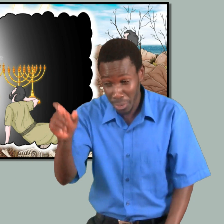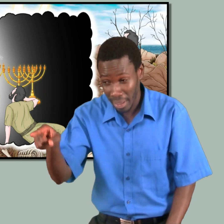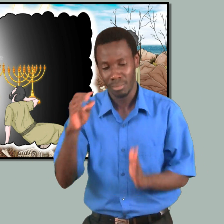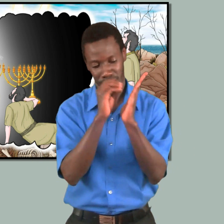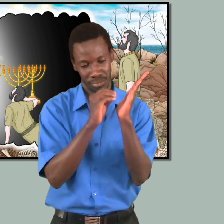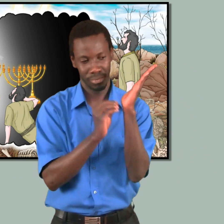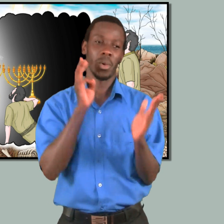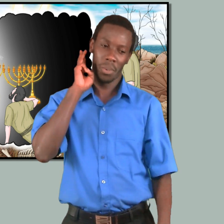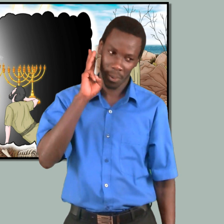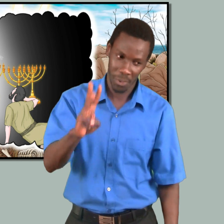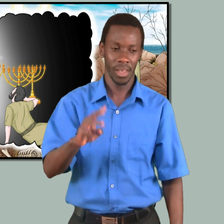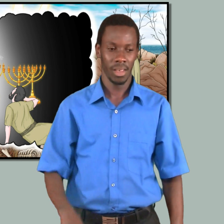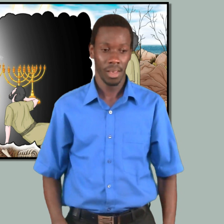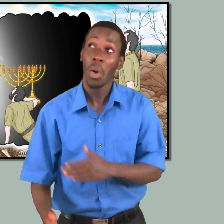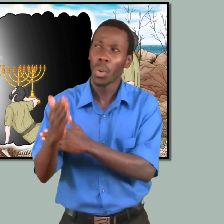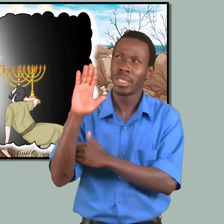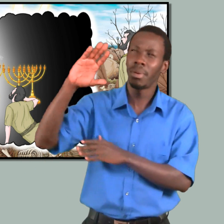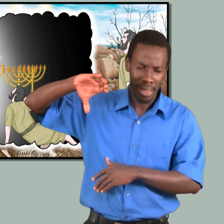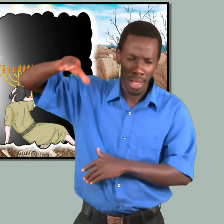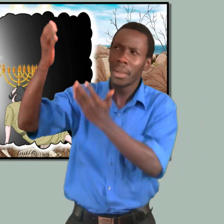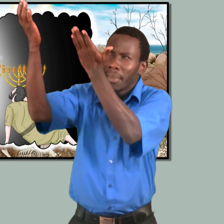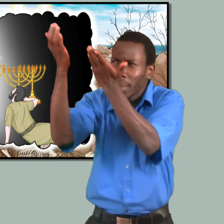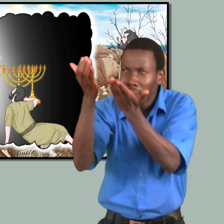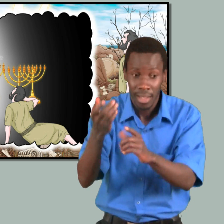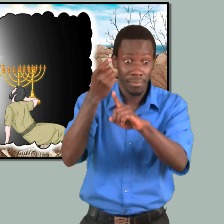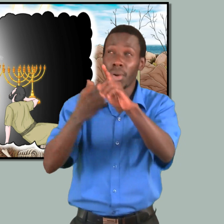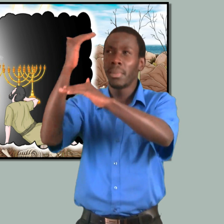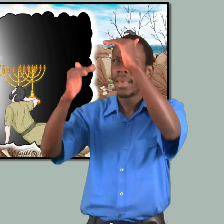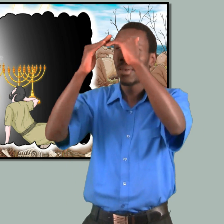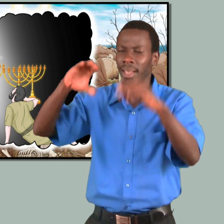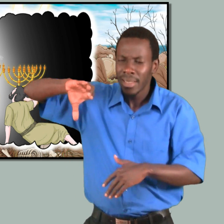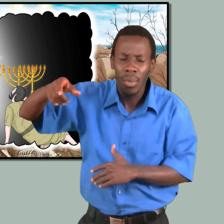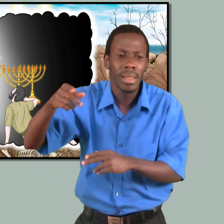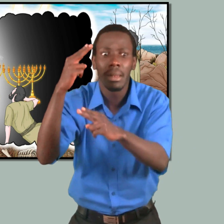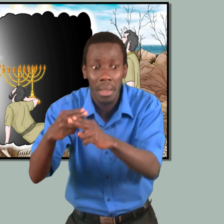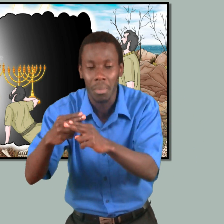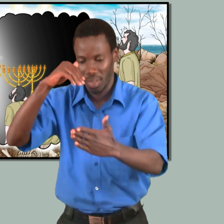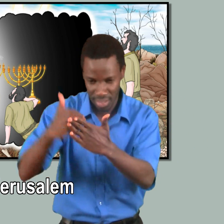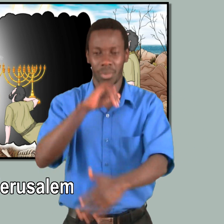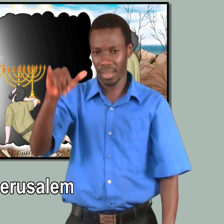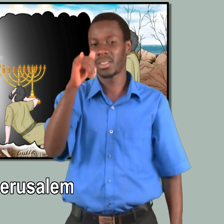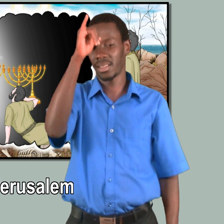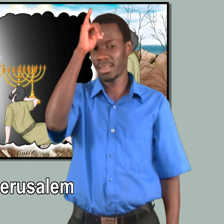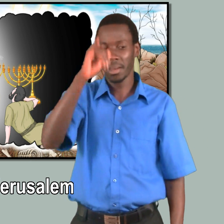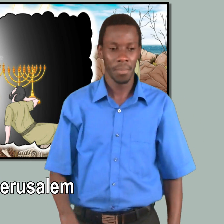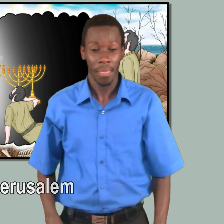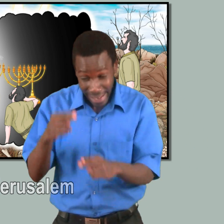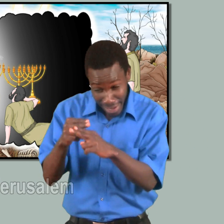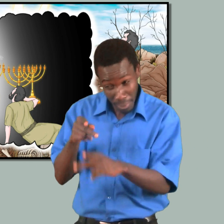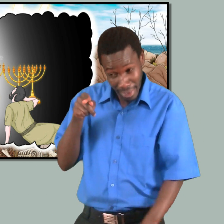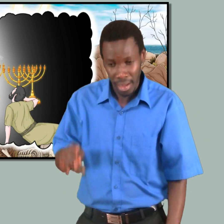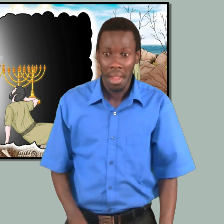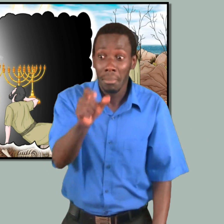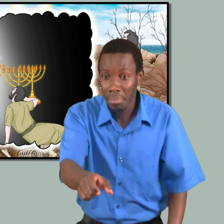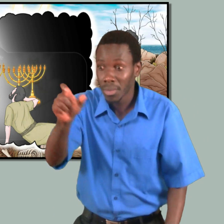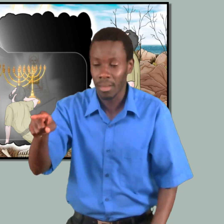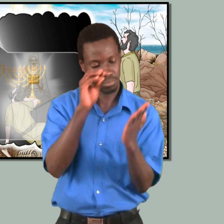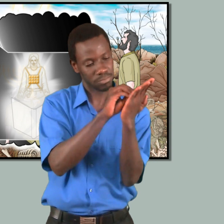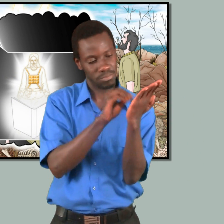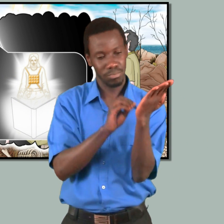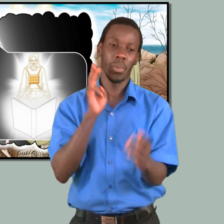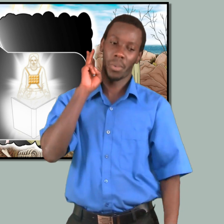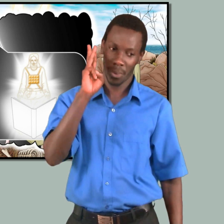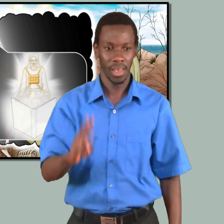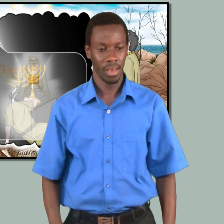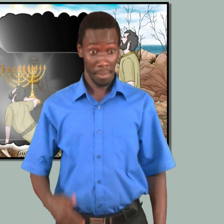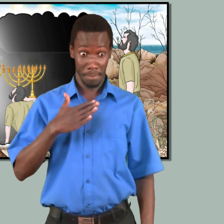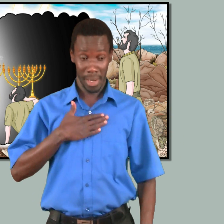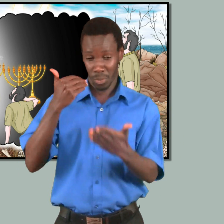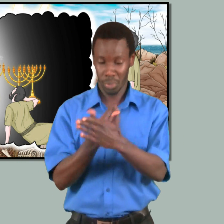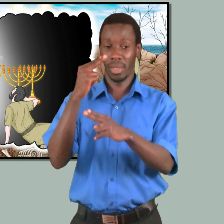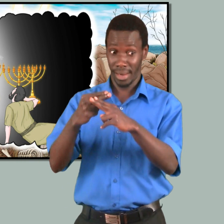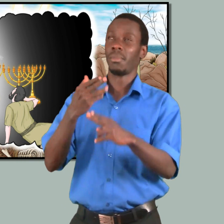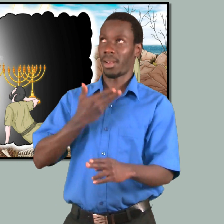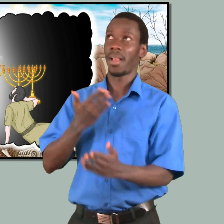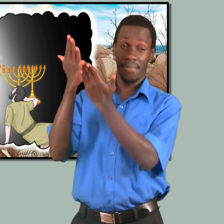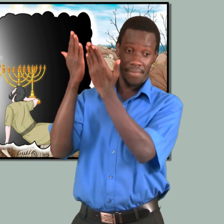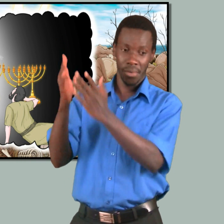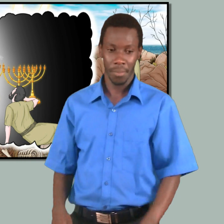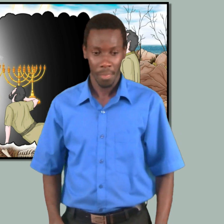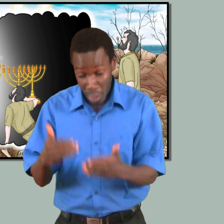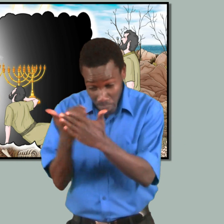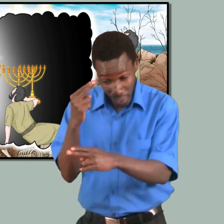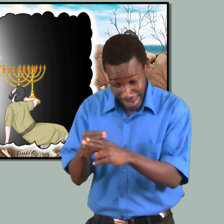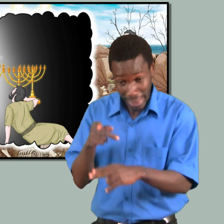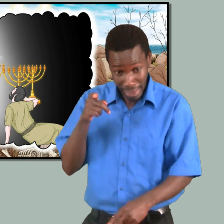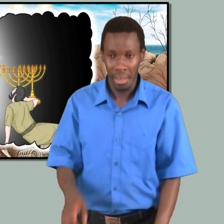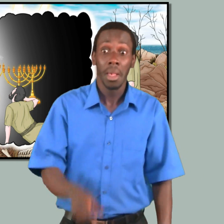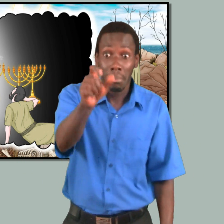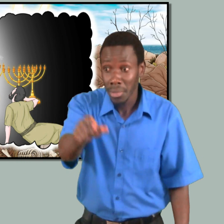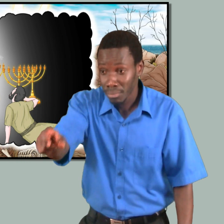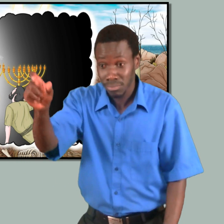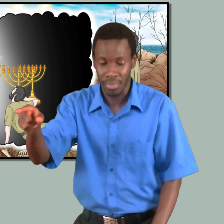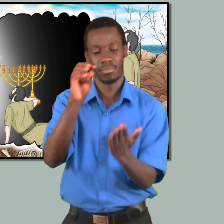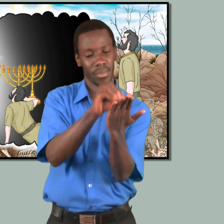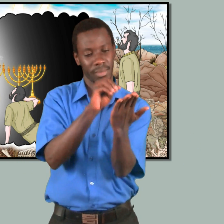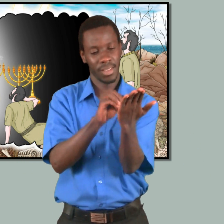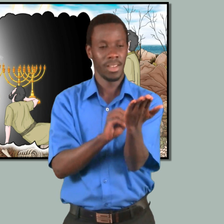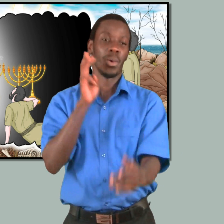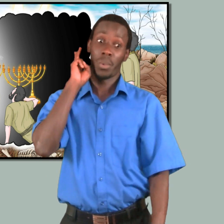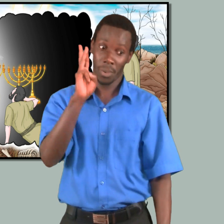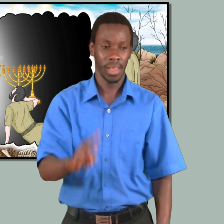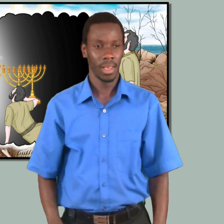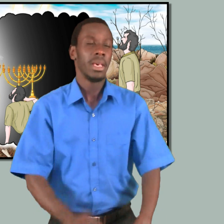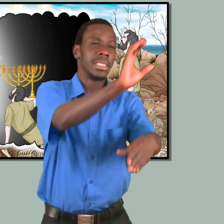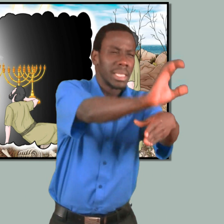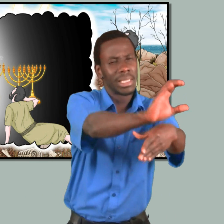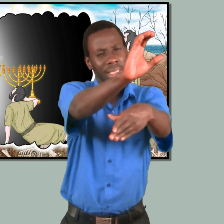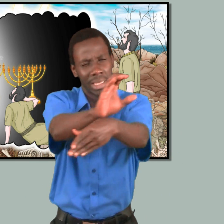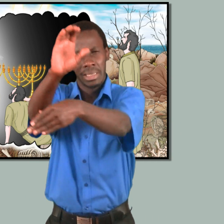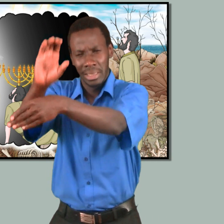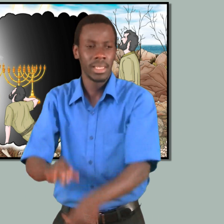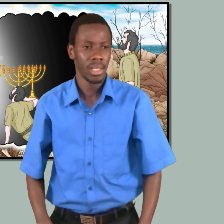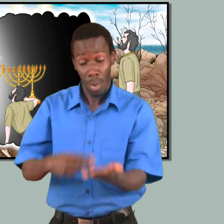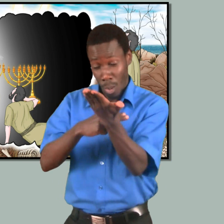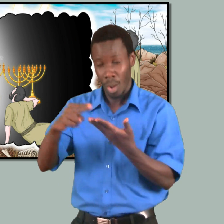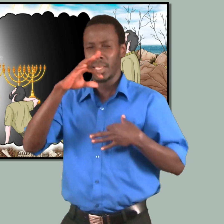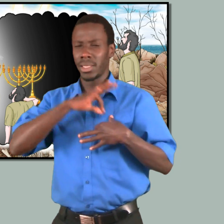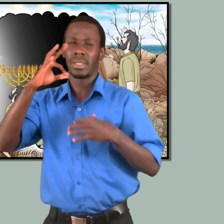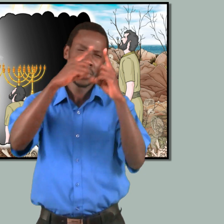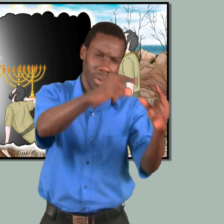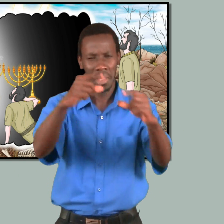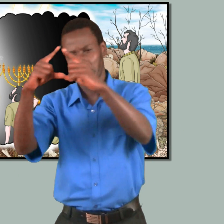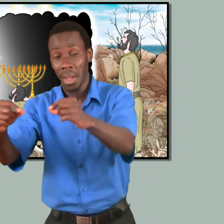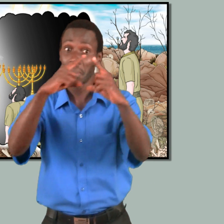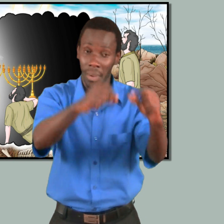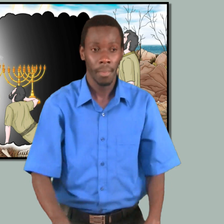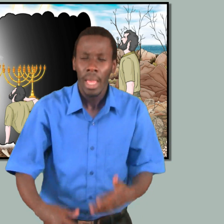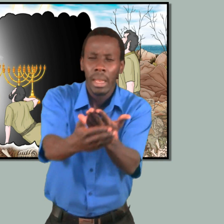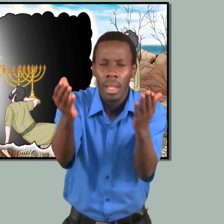Upon him I will write the name of My God, and the name of the city of My God (the new Jerusalem that comes down out of heaven from My God), and My new name.